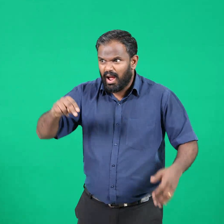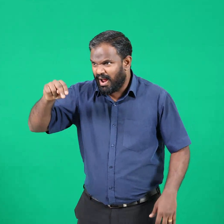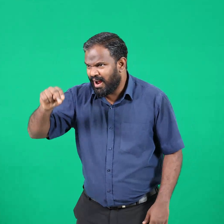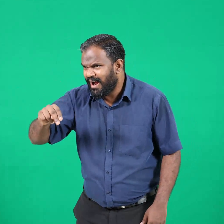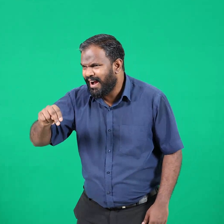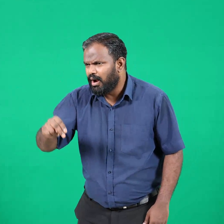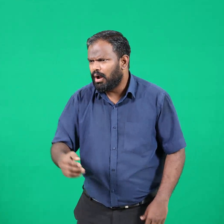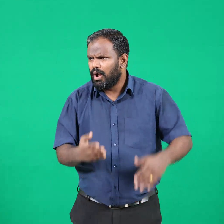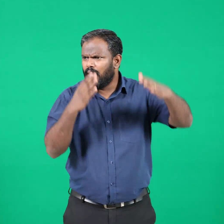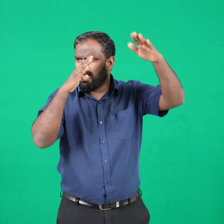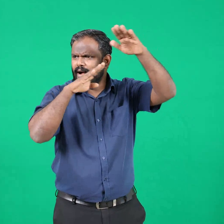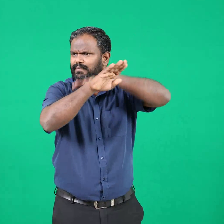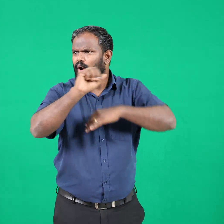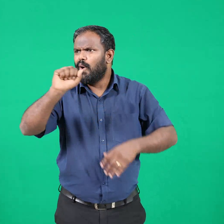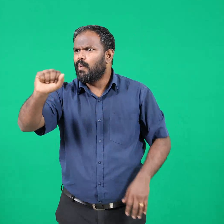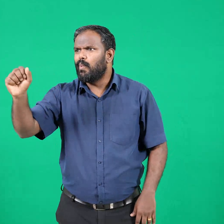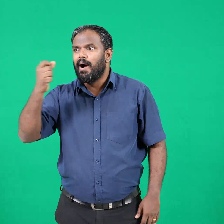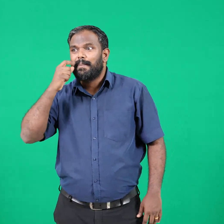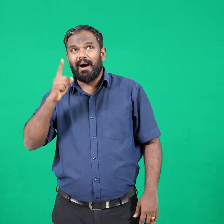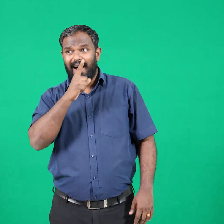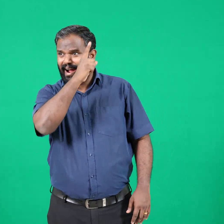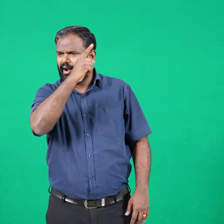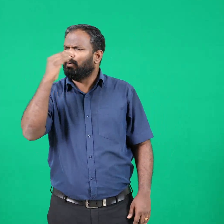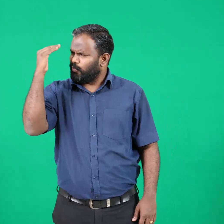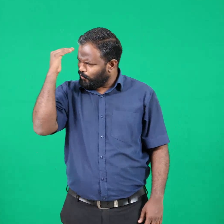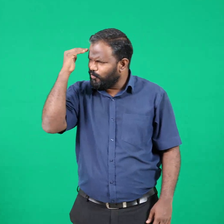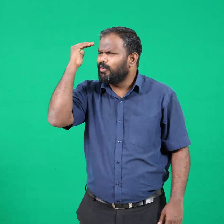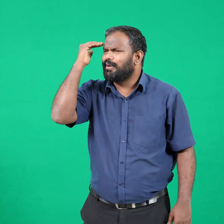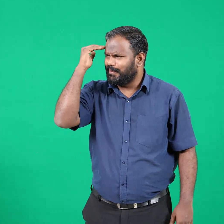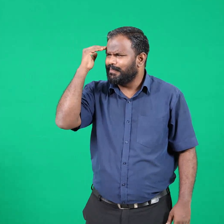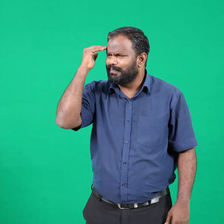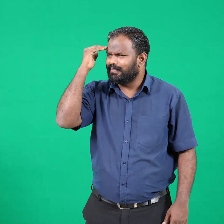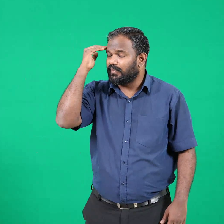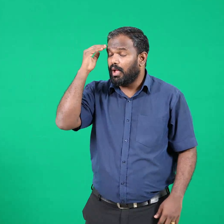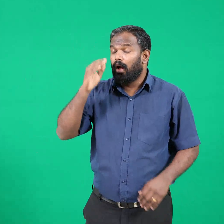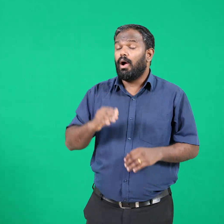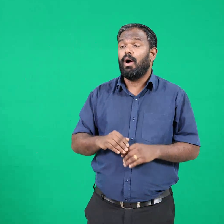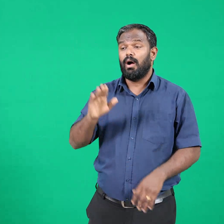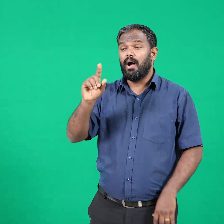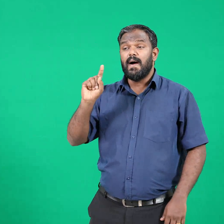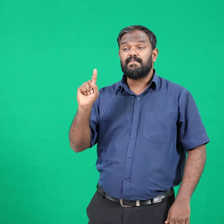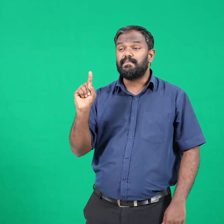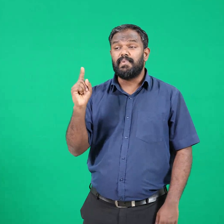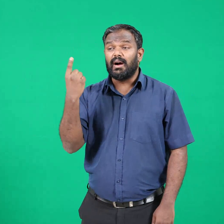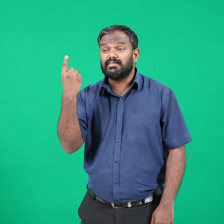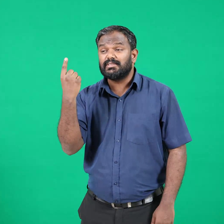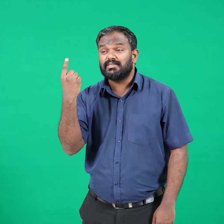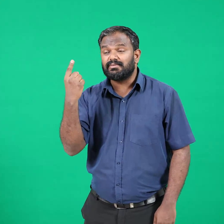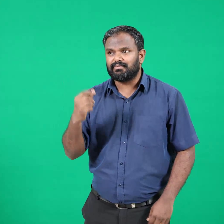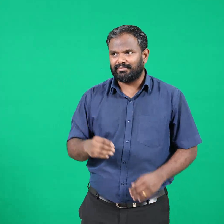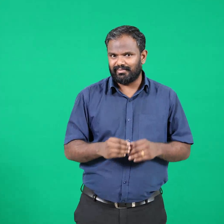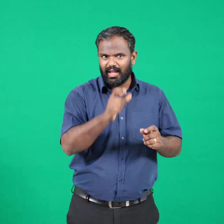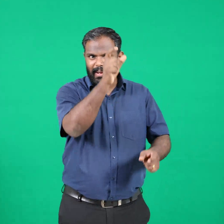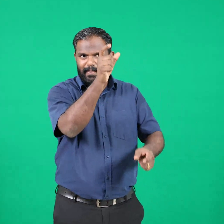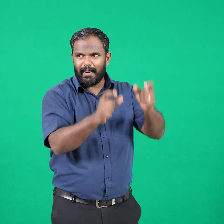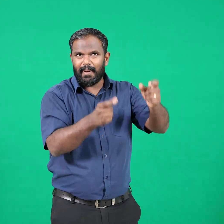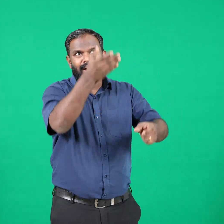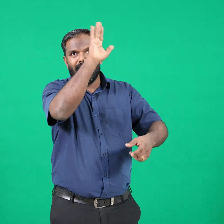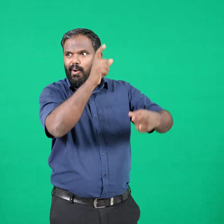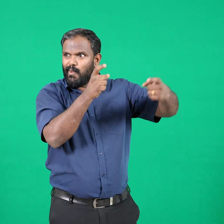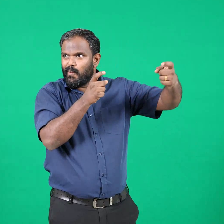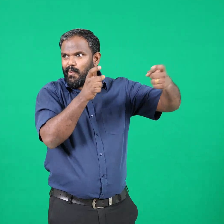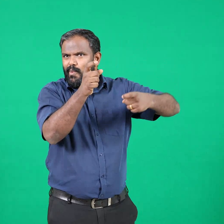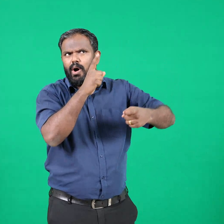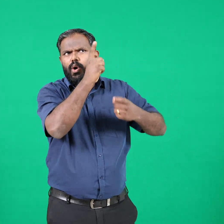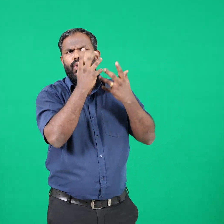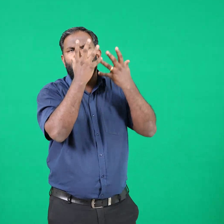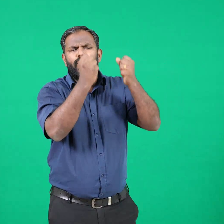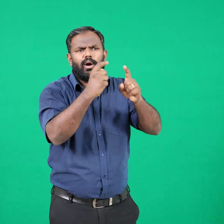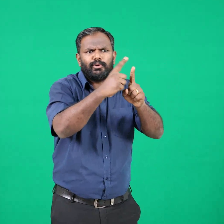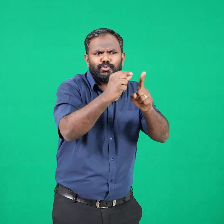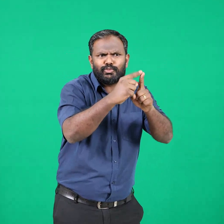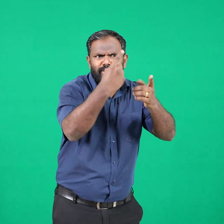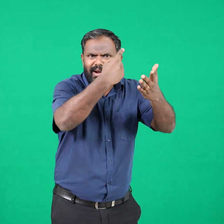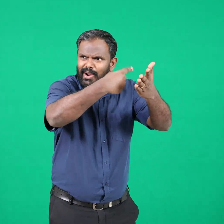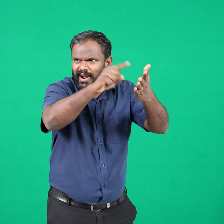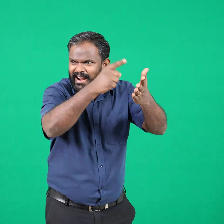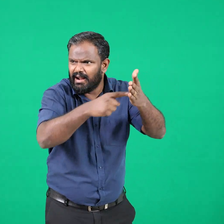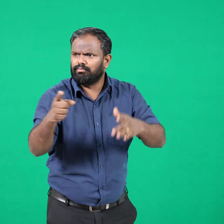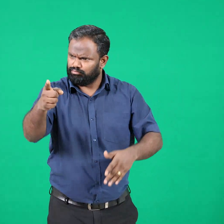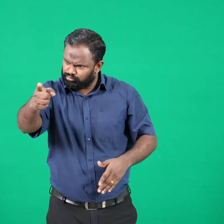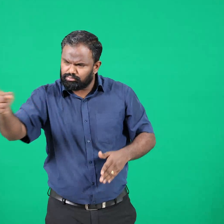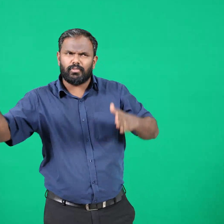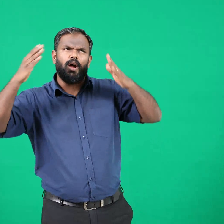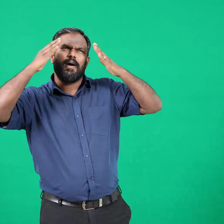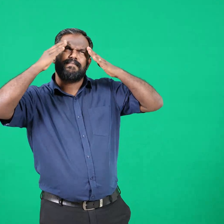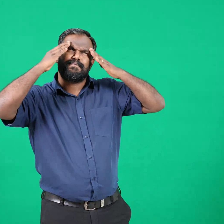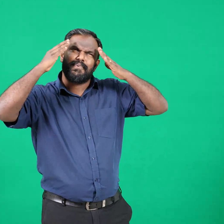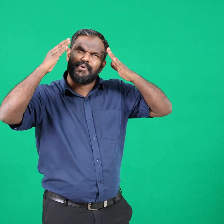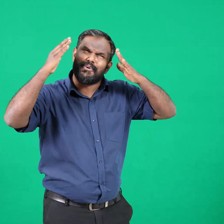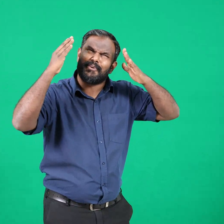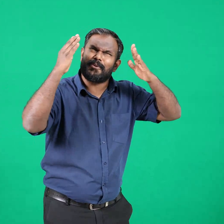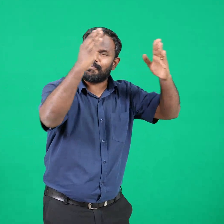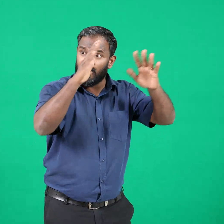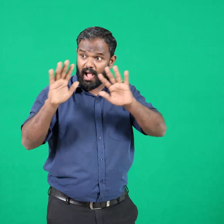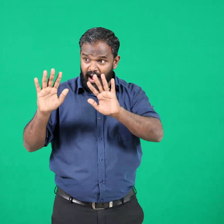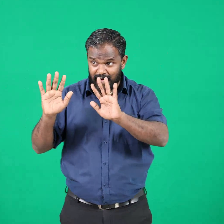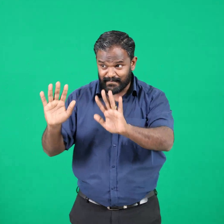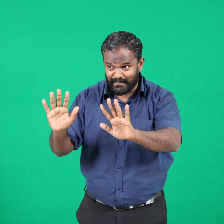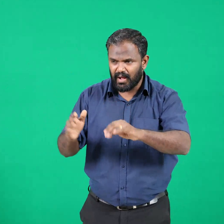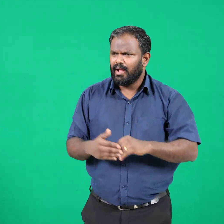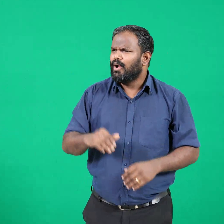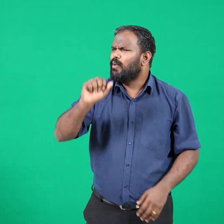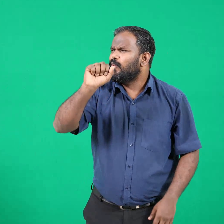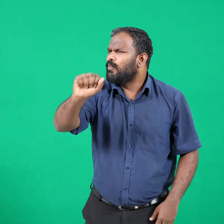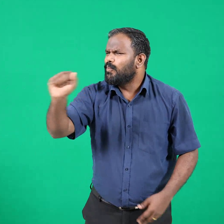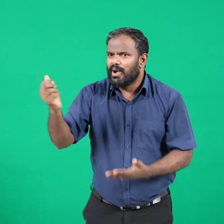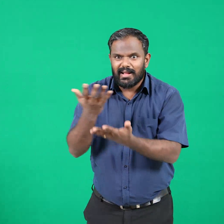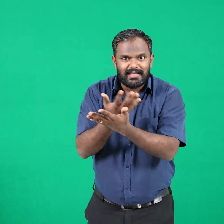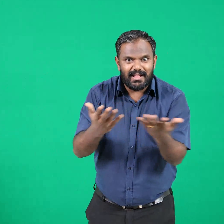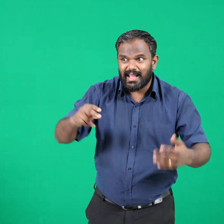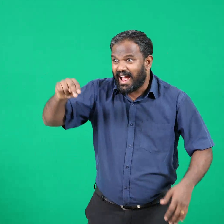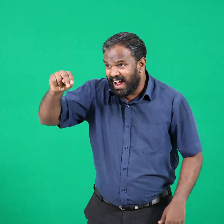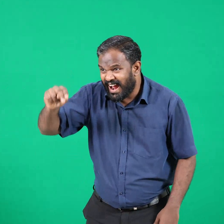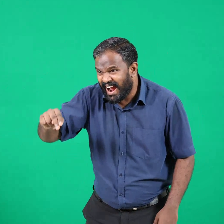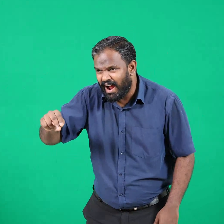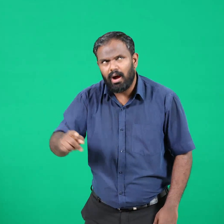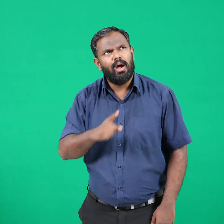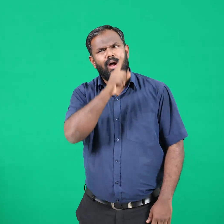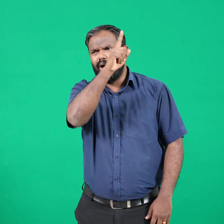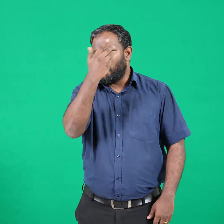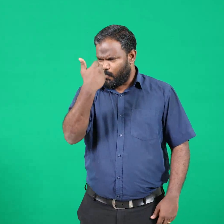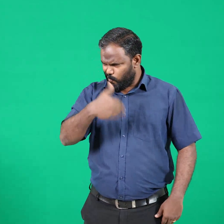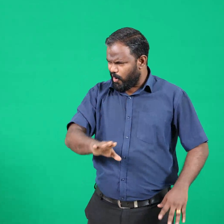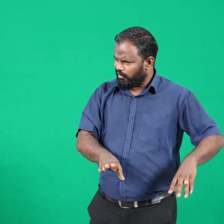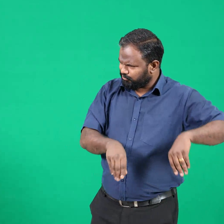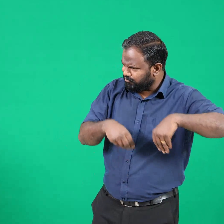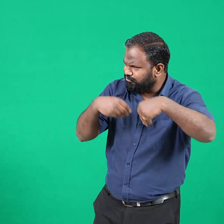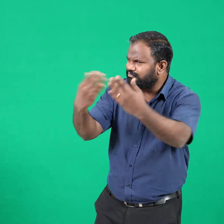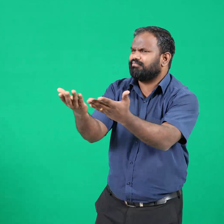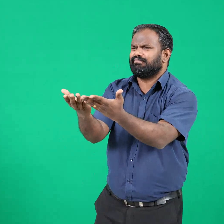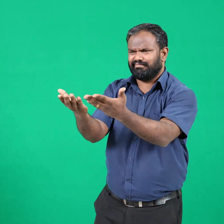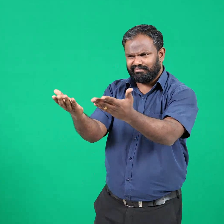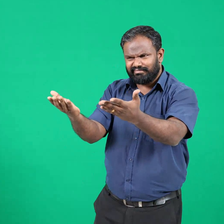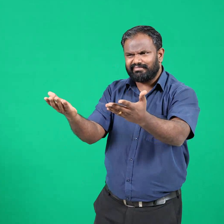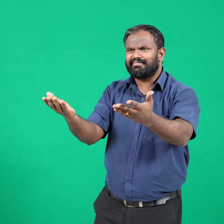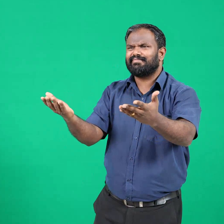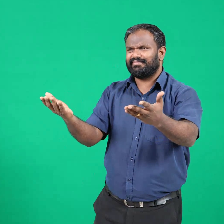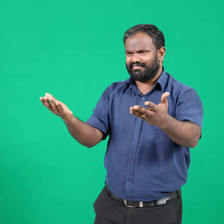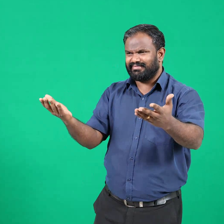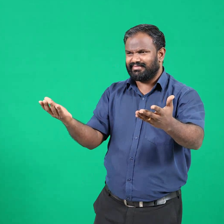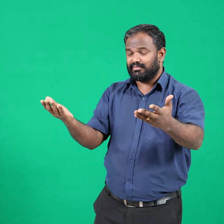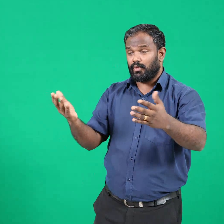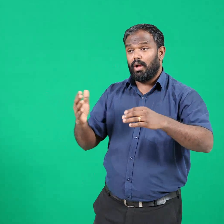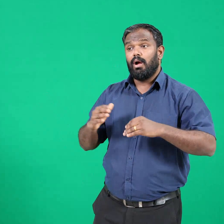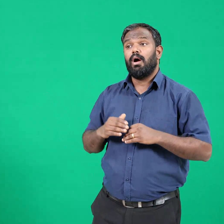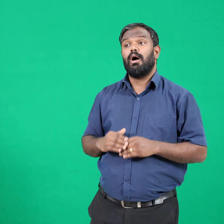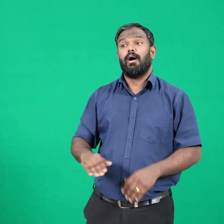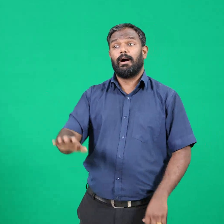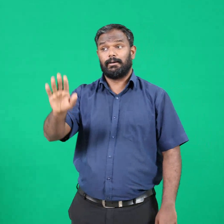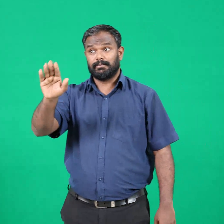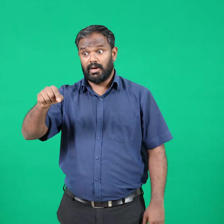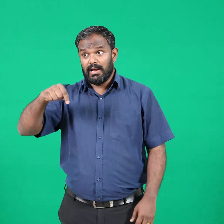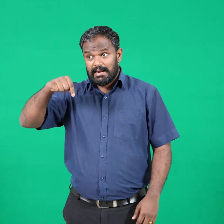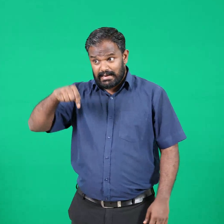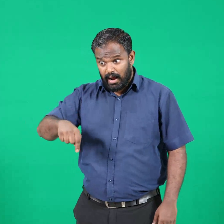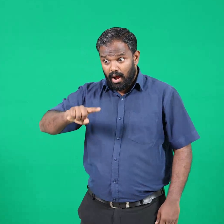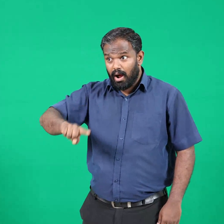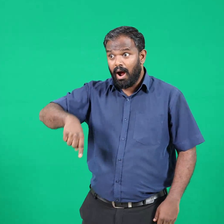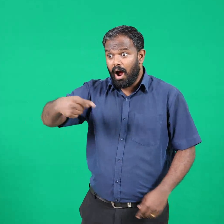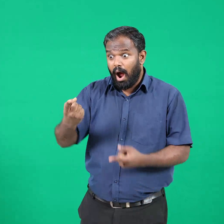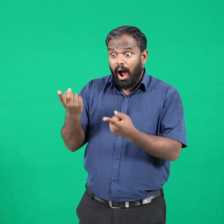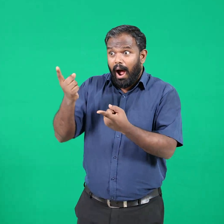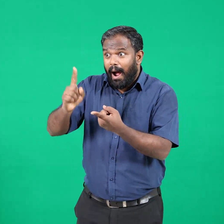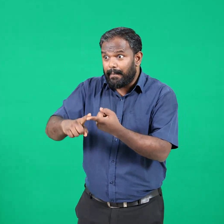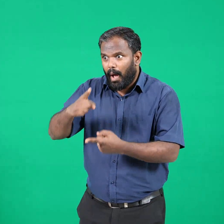But seek first the kingdom of God and His righteousness, and all these things will be added unto you.